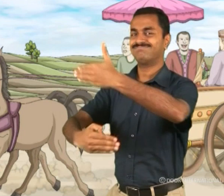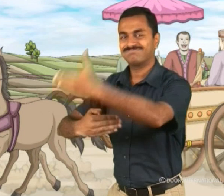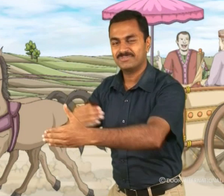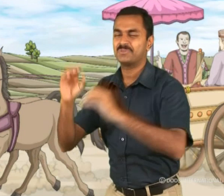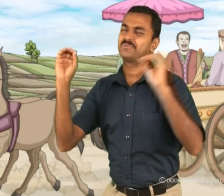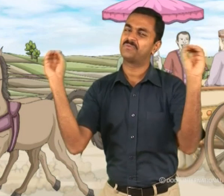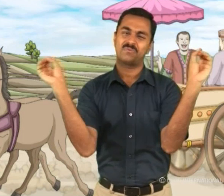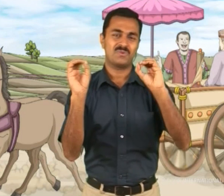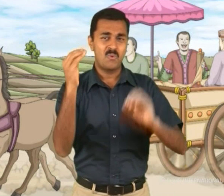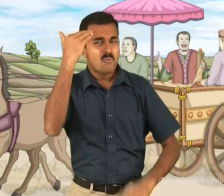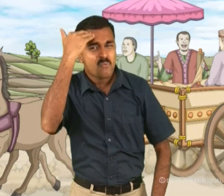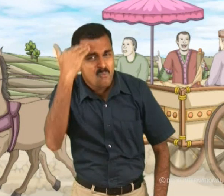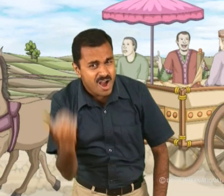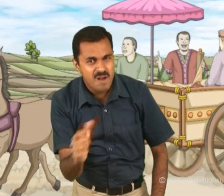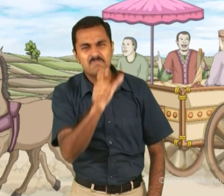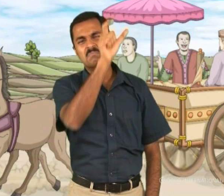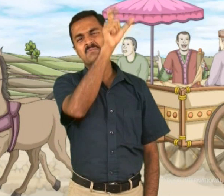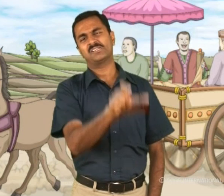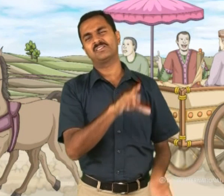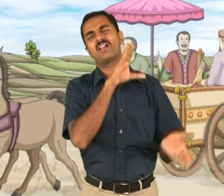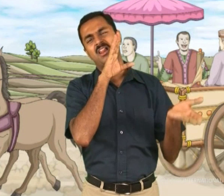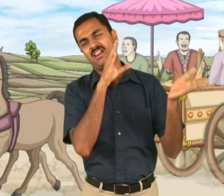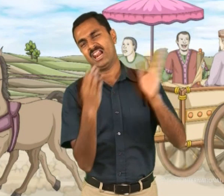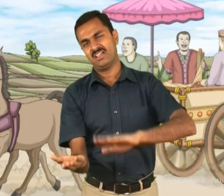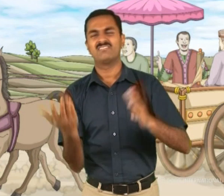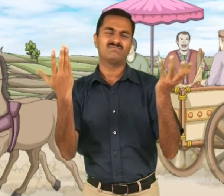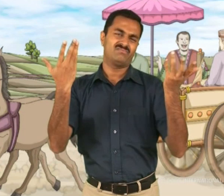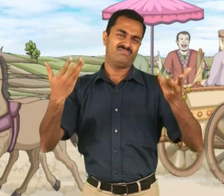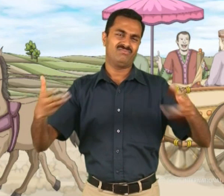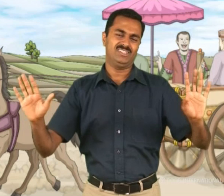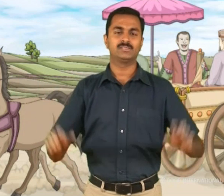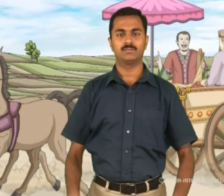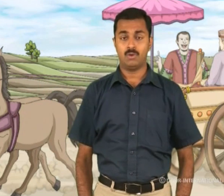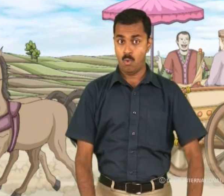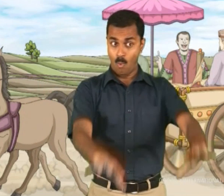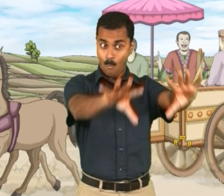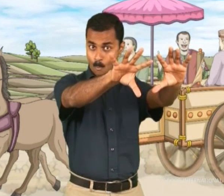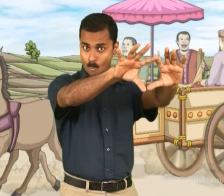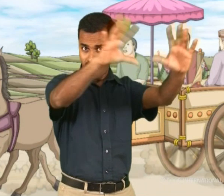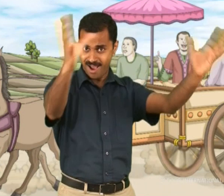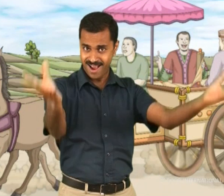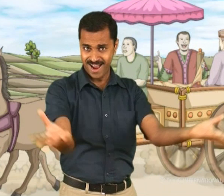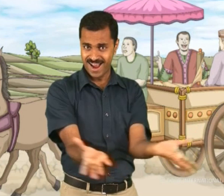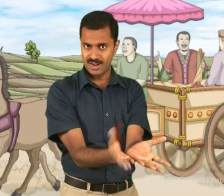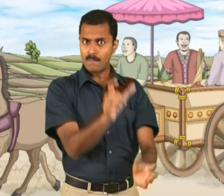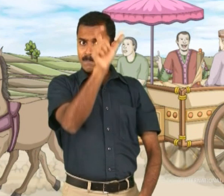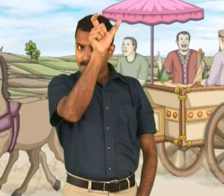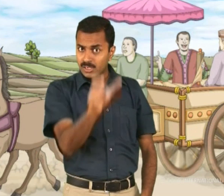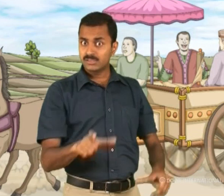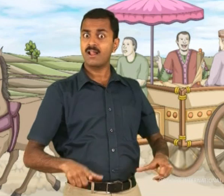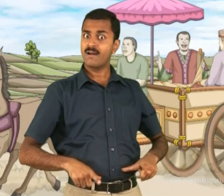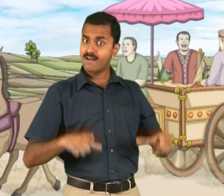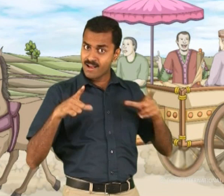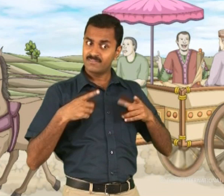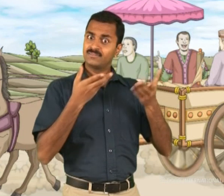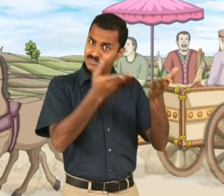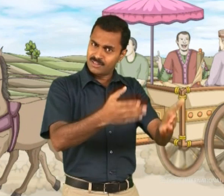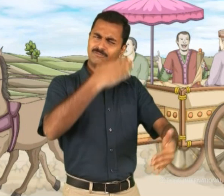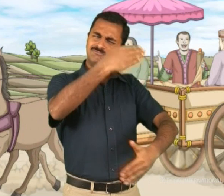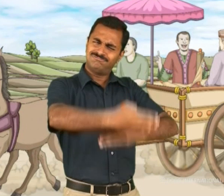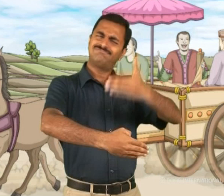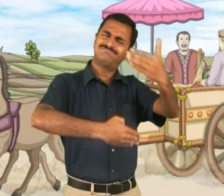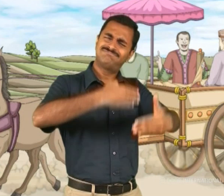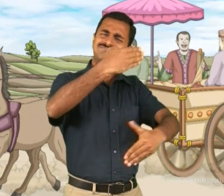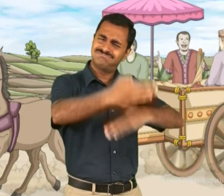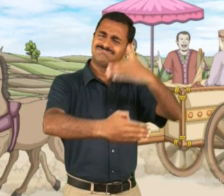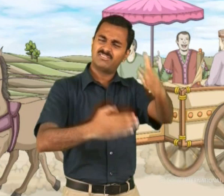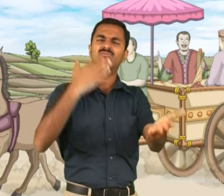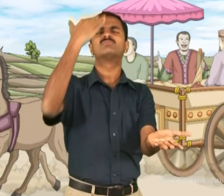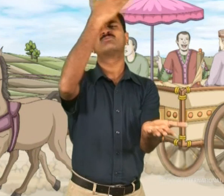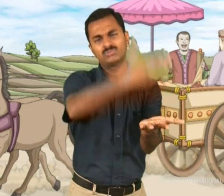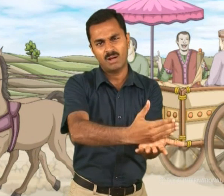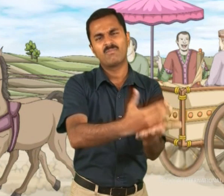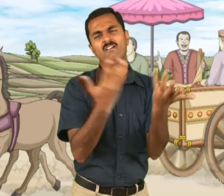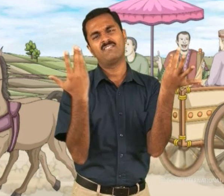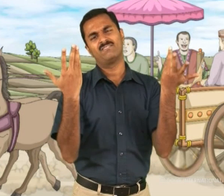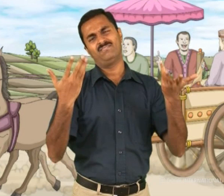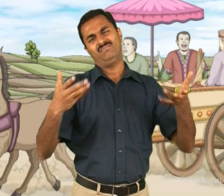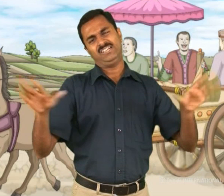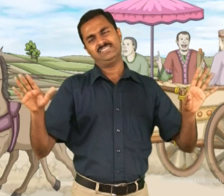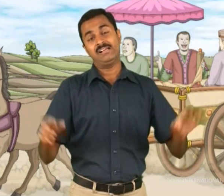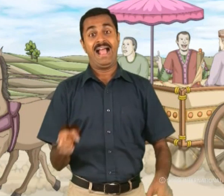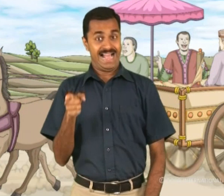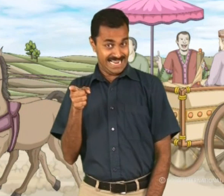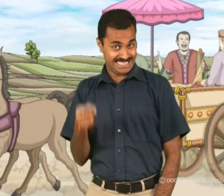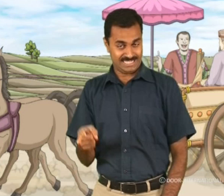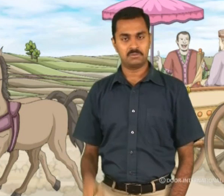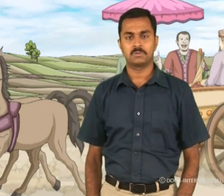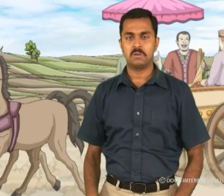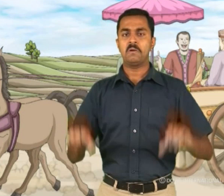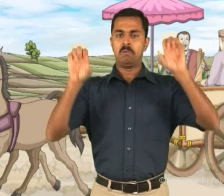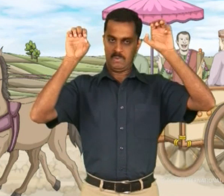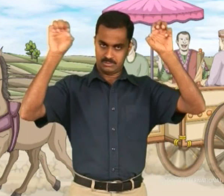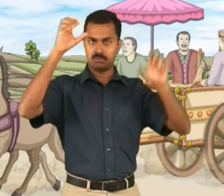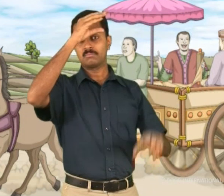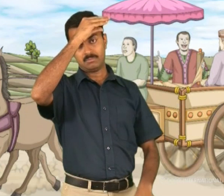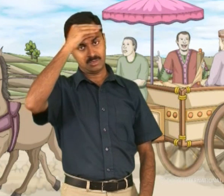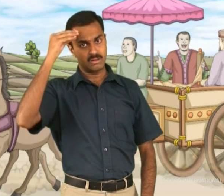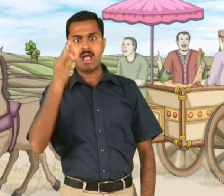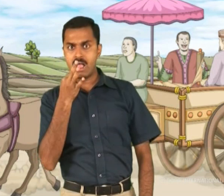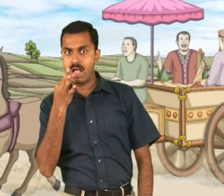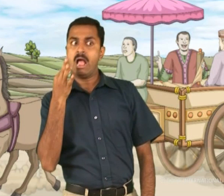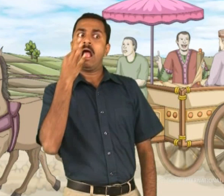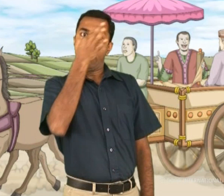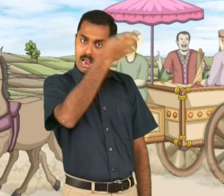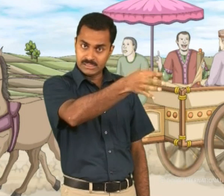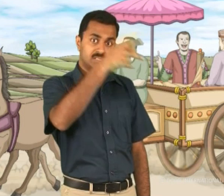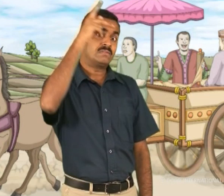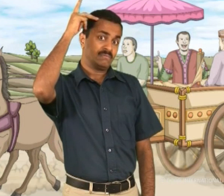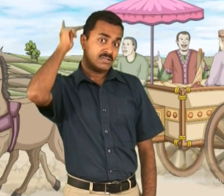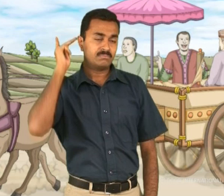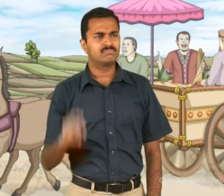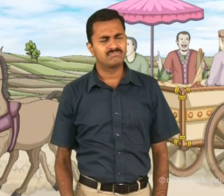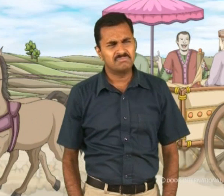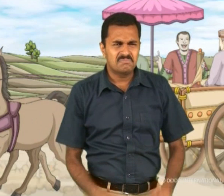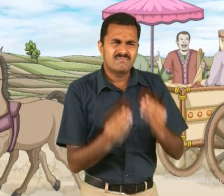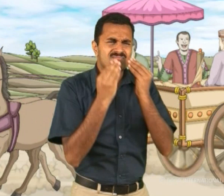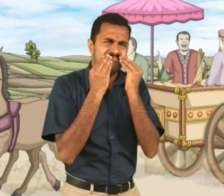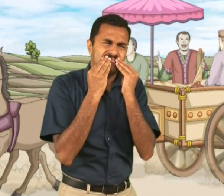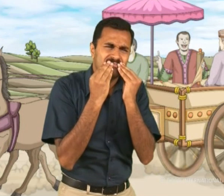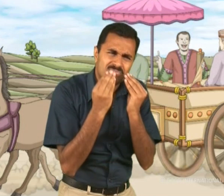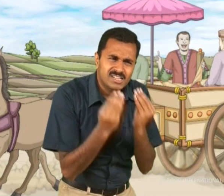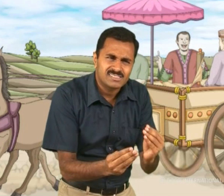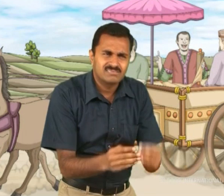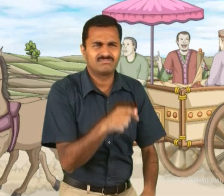For His life was removed from the earth.”